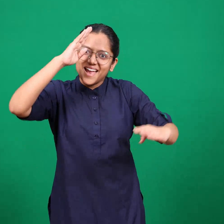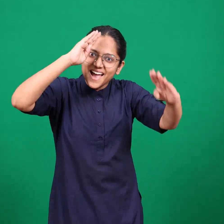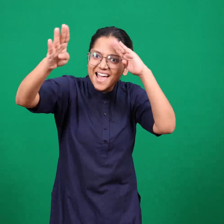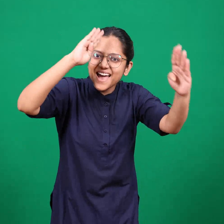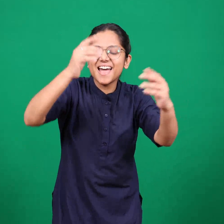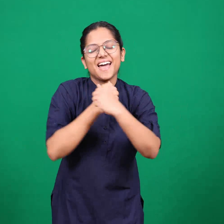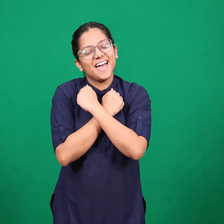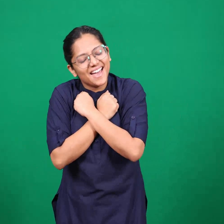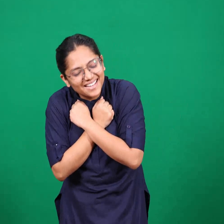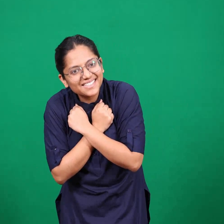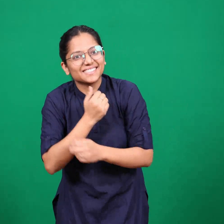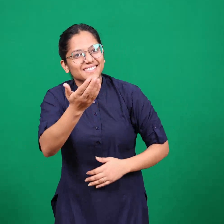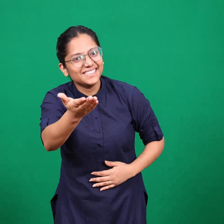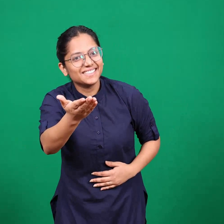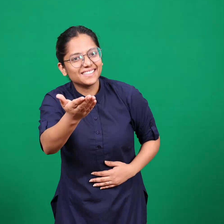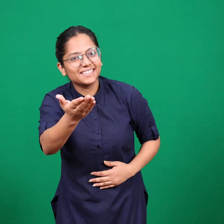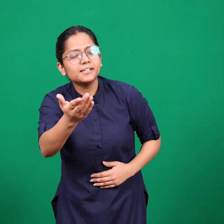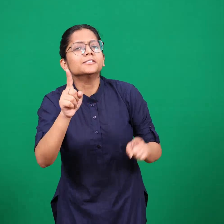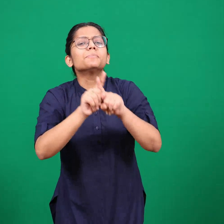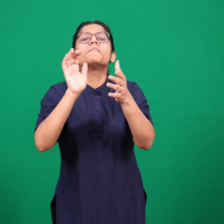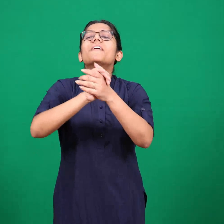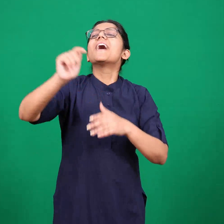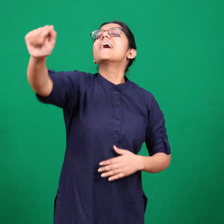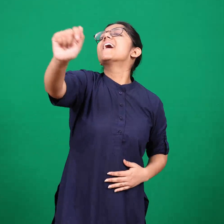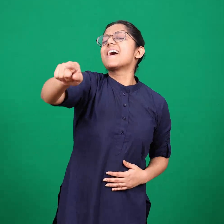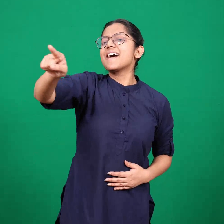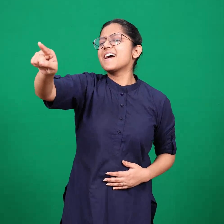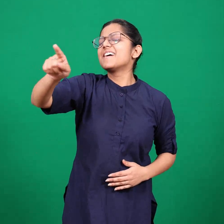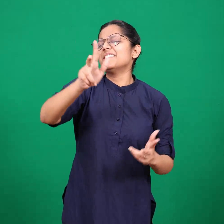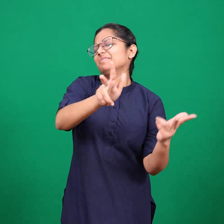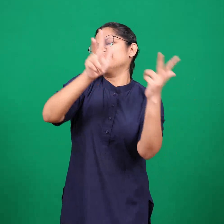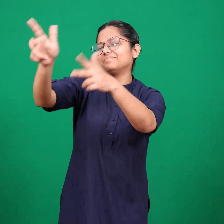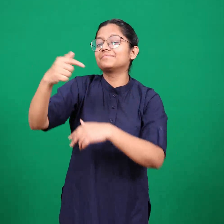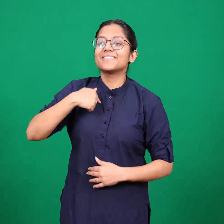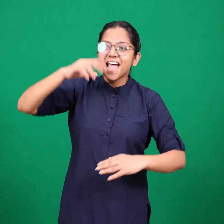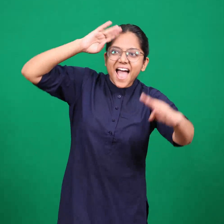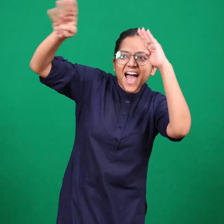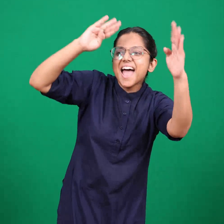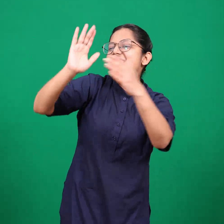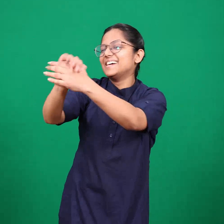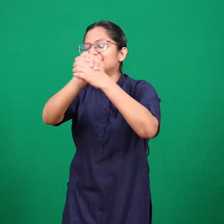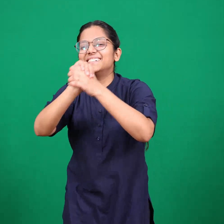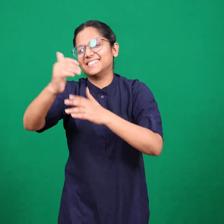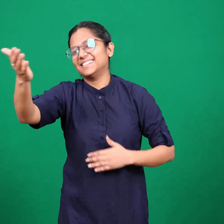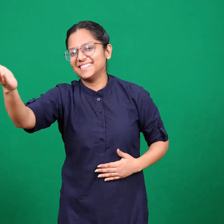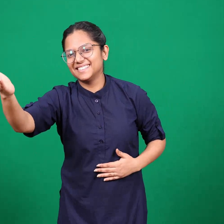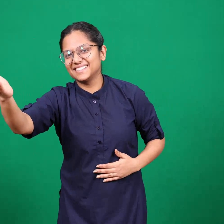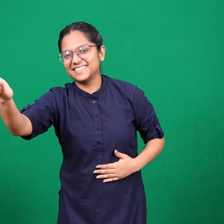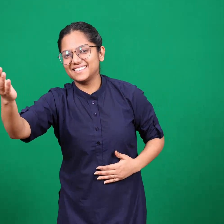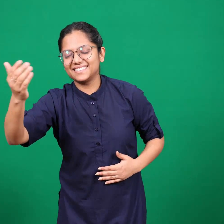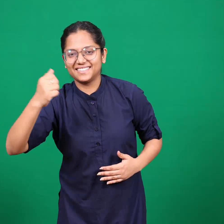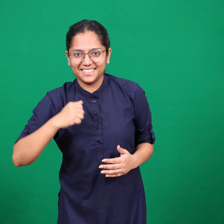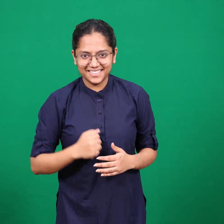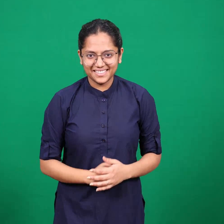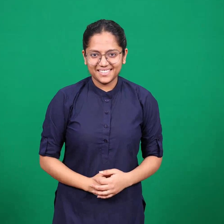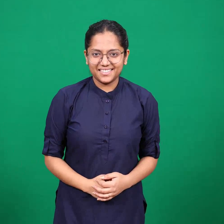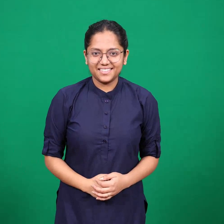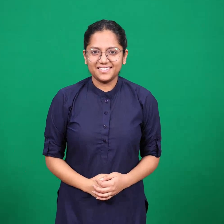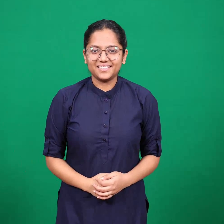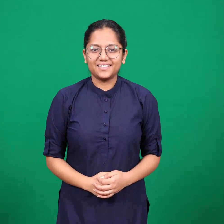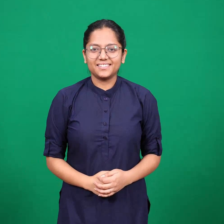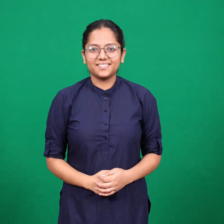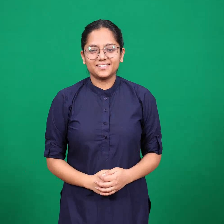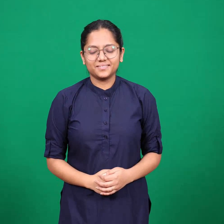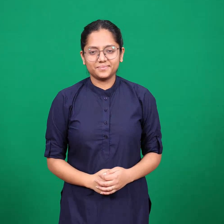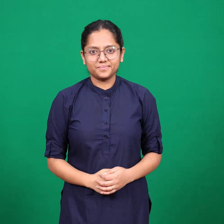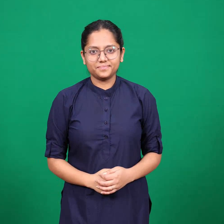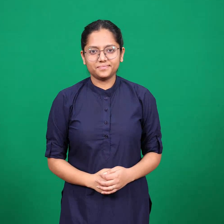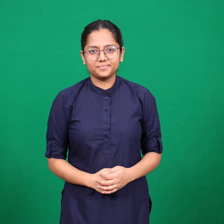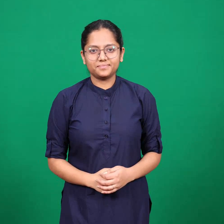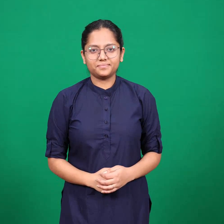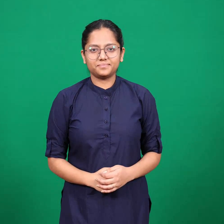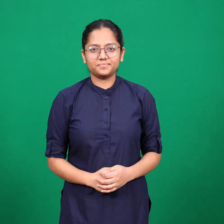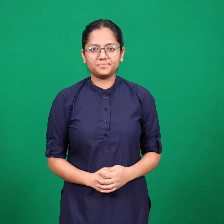Greet each of our friends there by name.